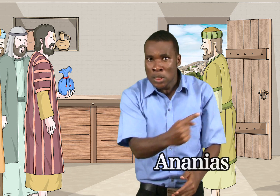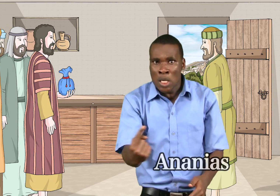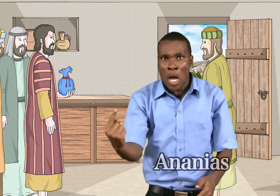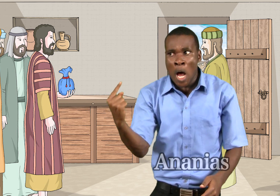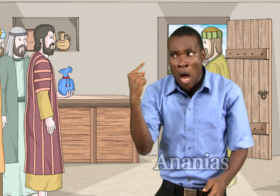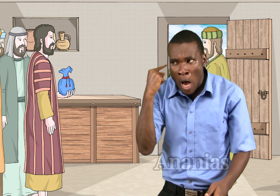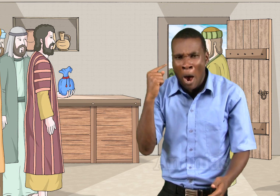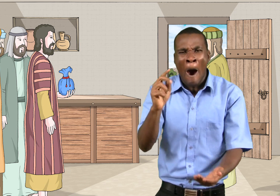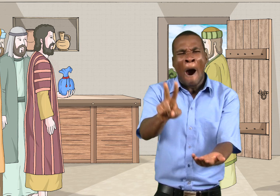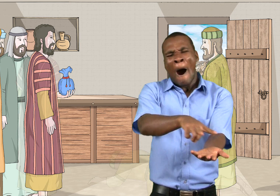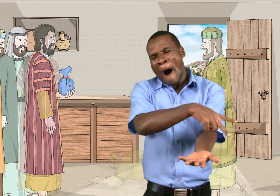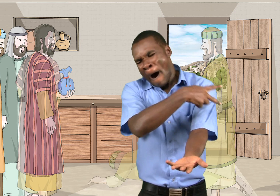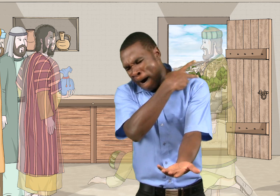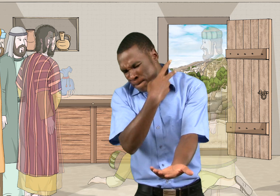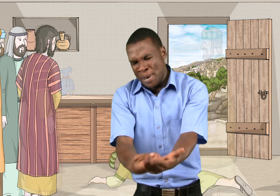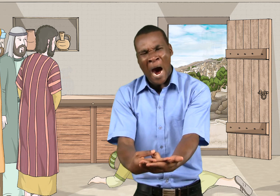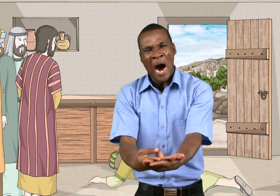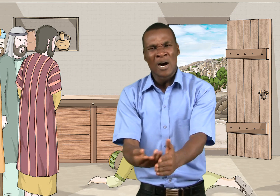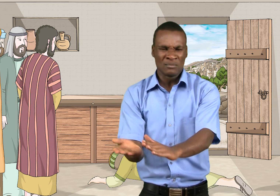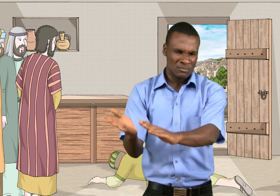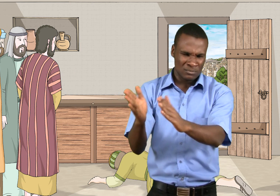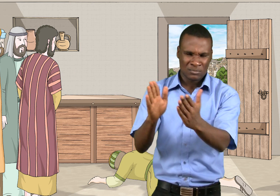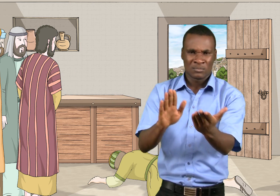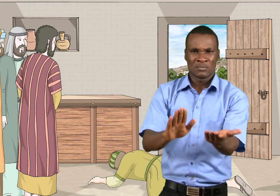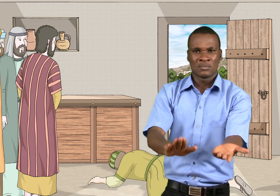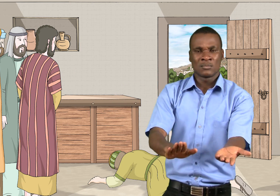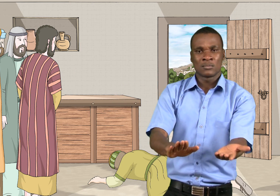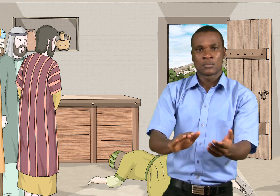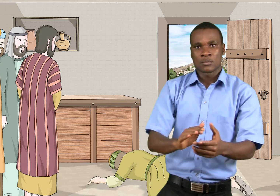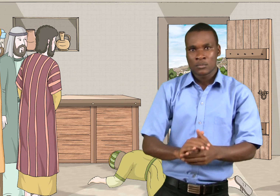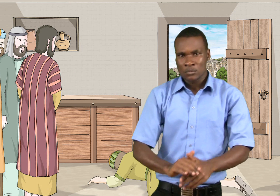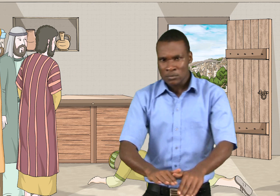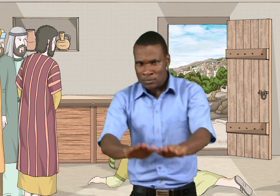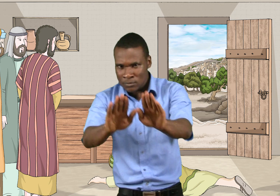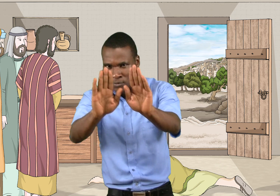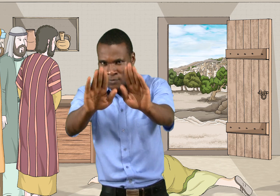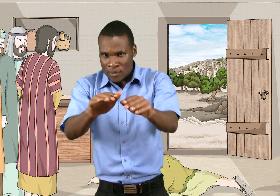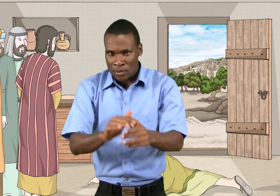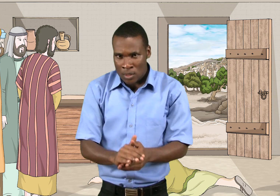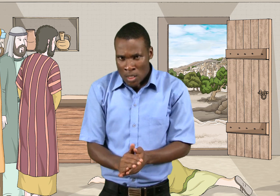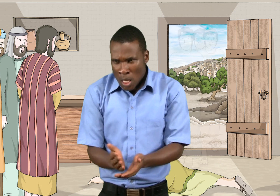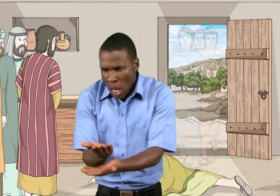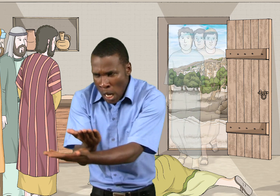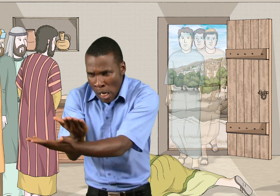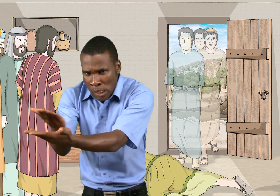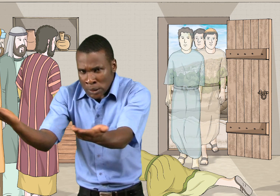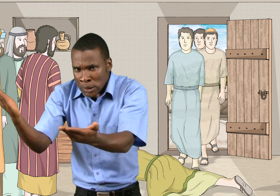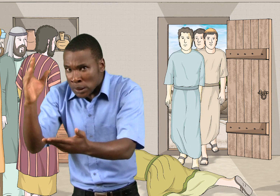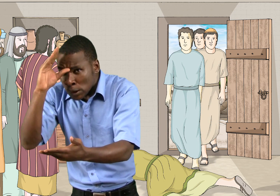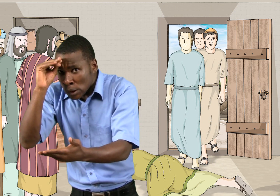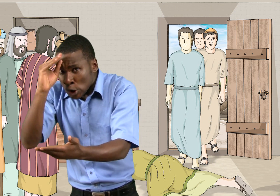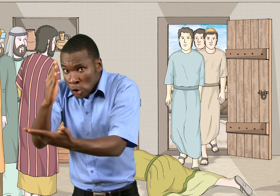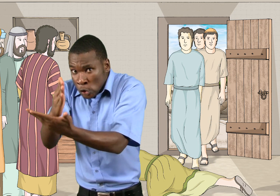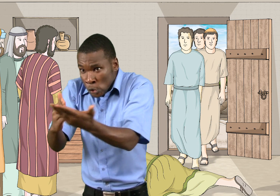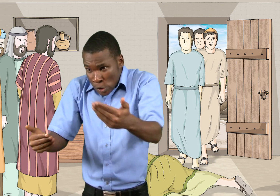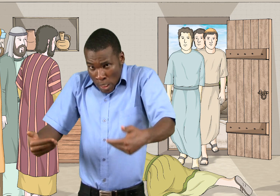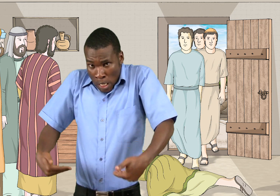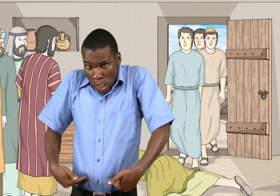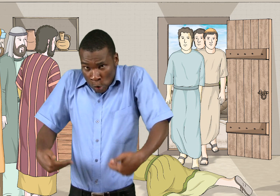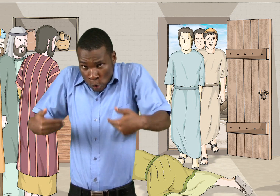On hearing these words, Ananias fell down and died. And great fear came over all who heard what had happened.